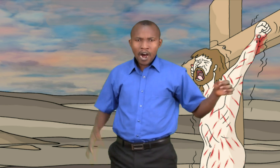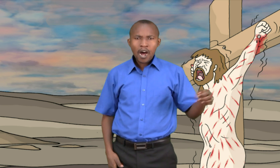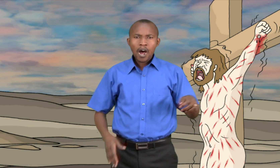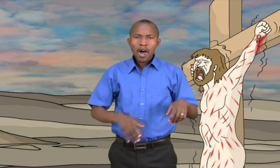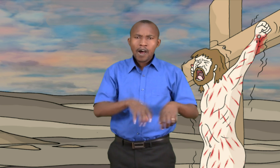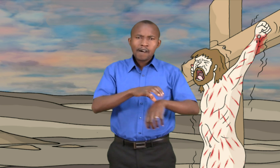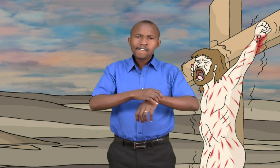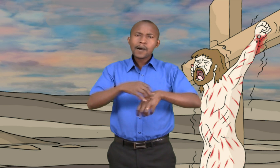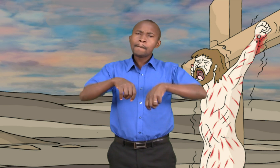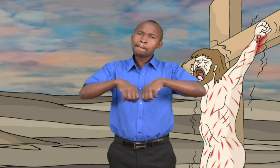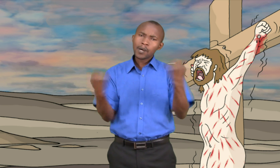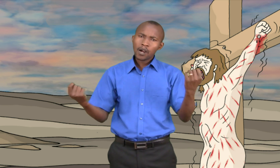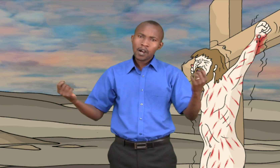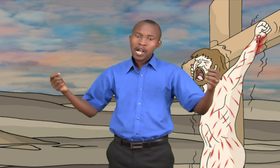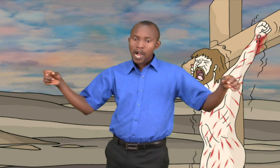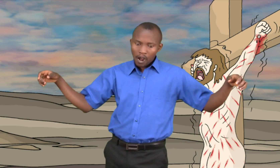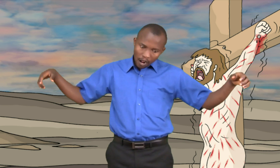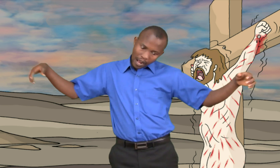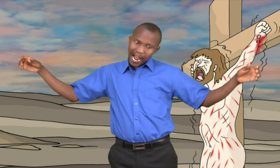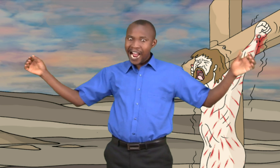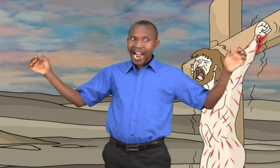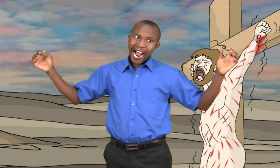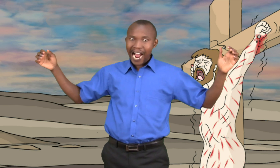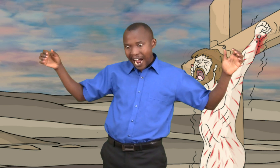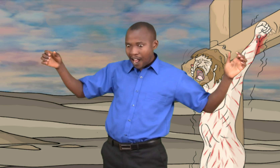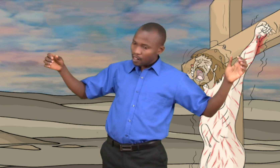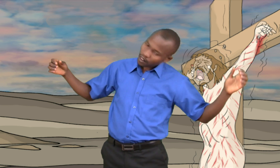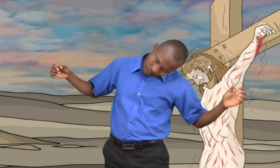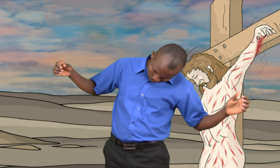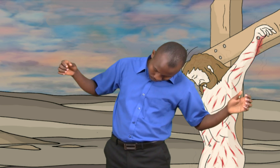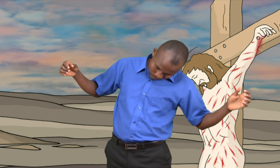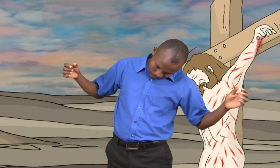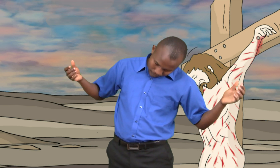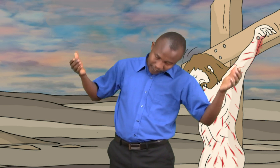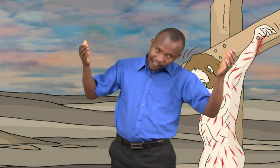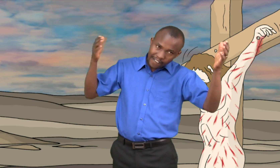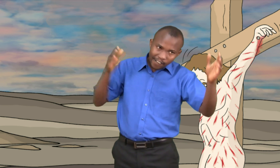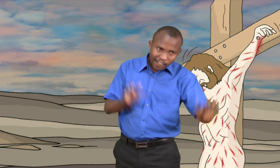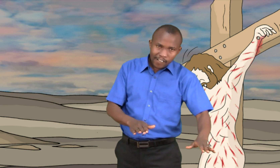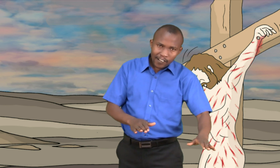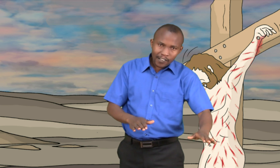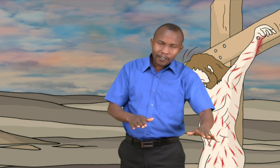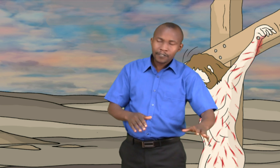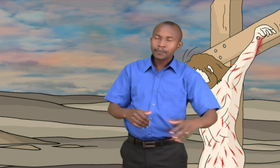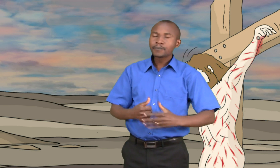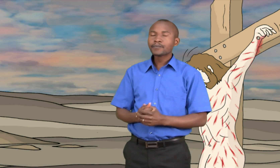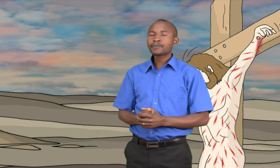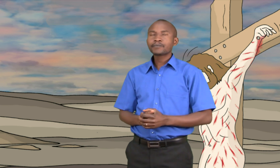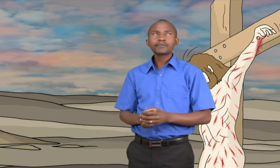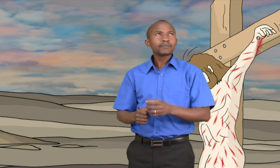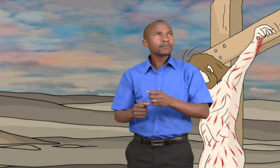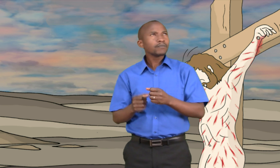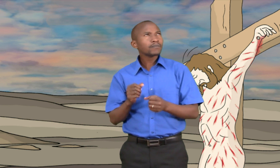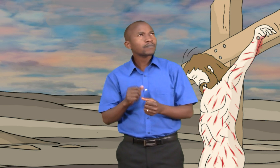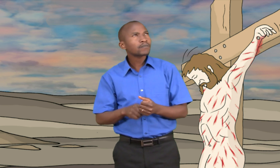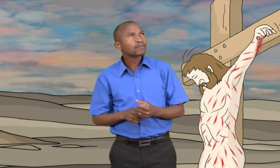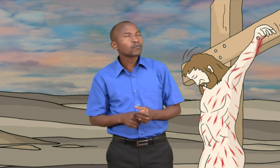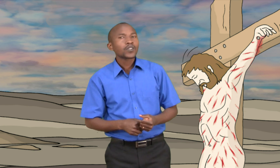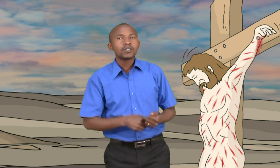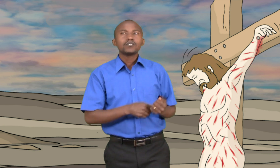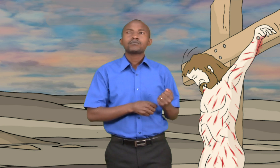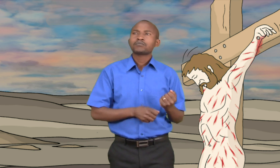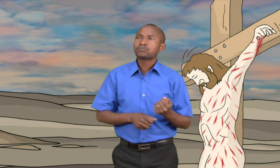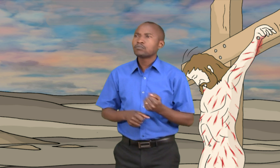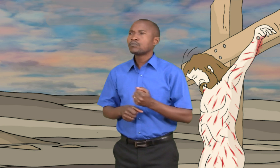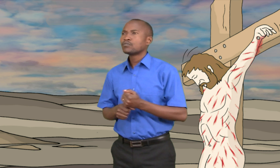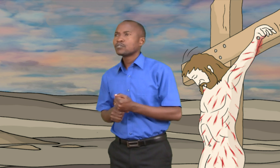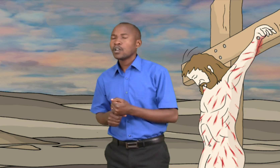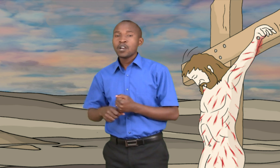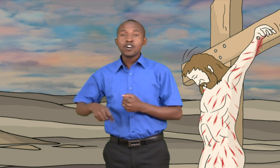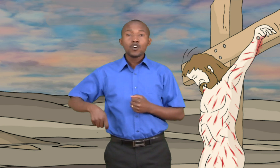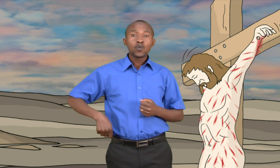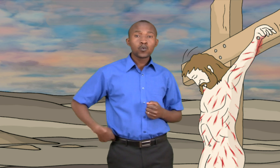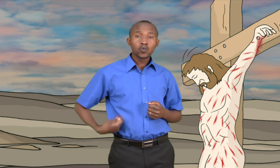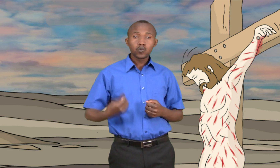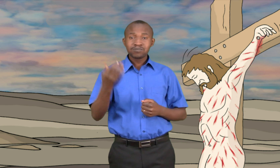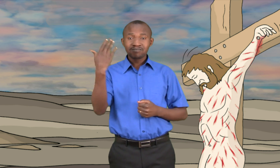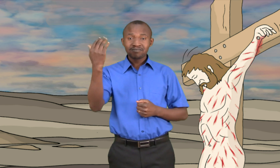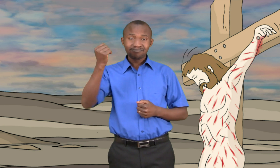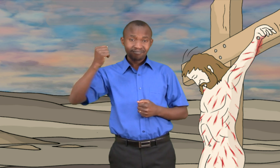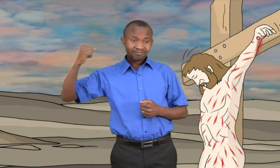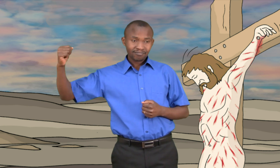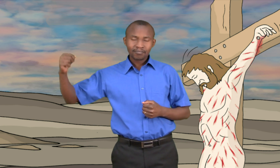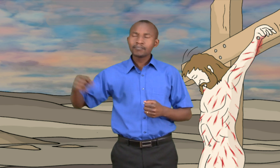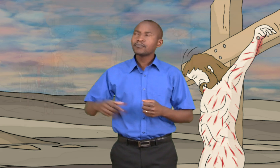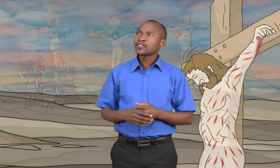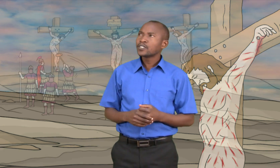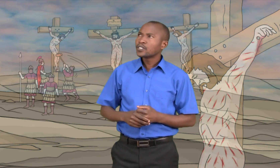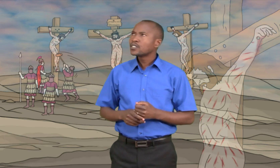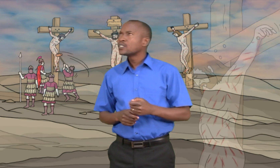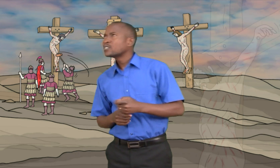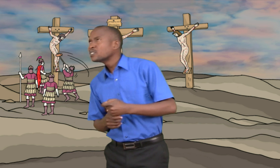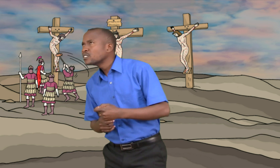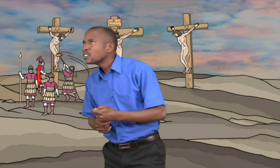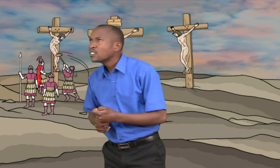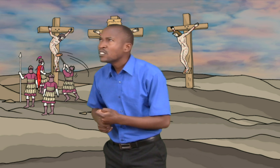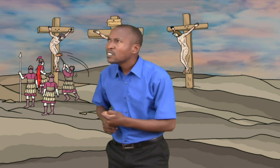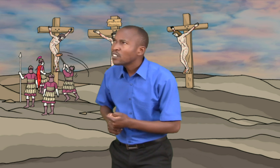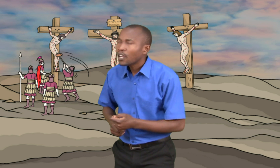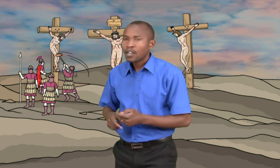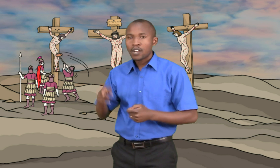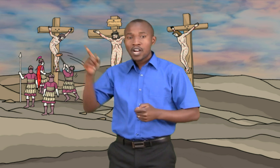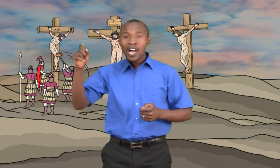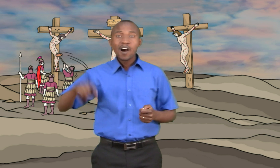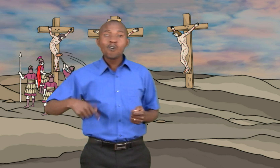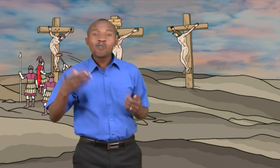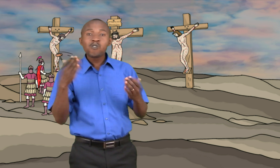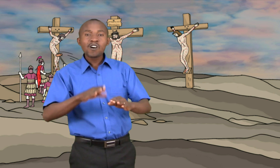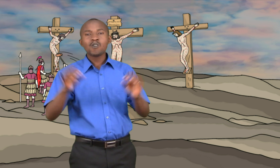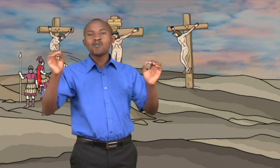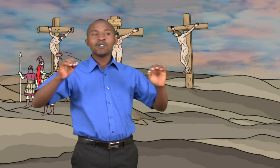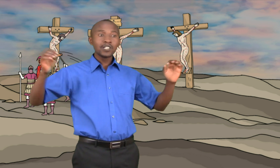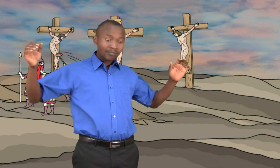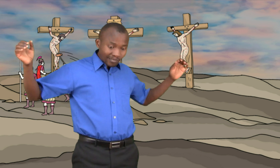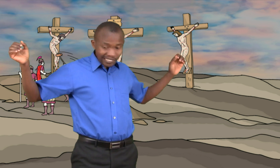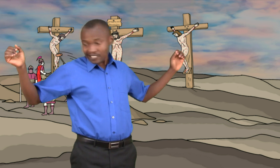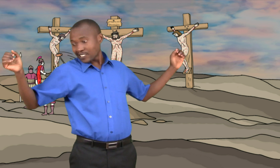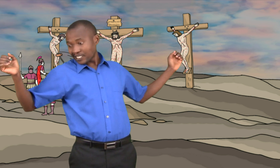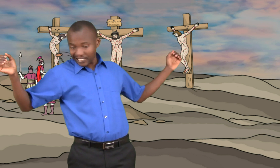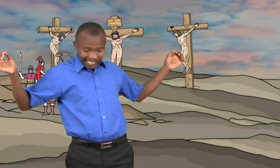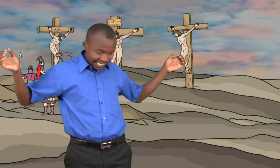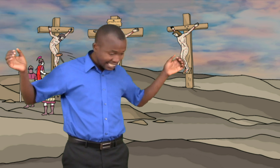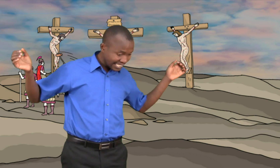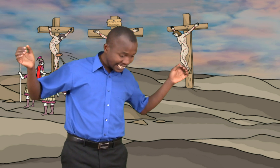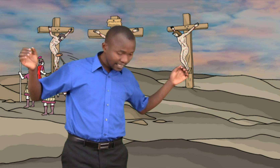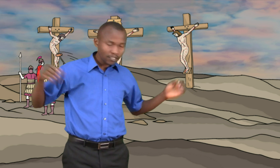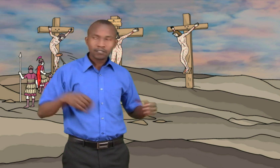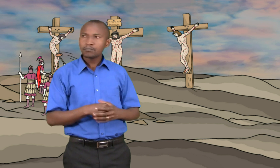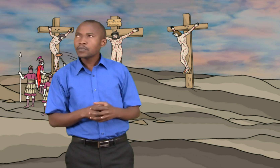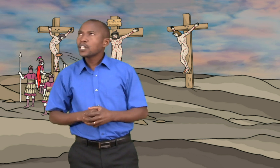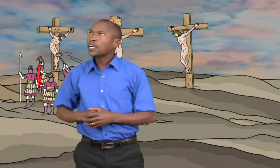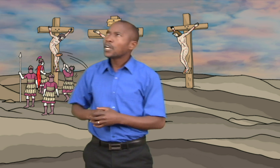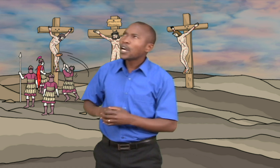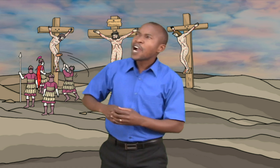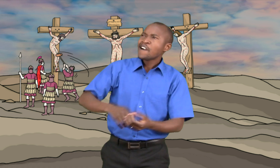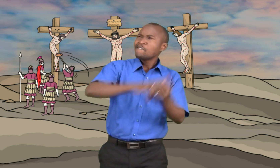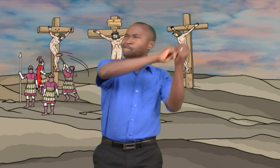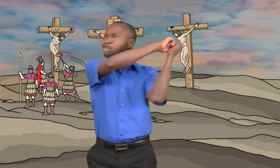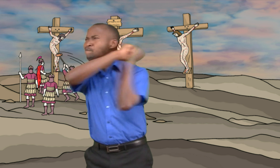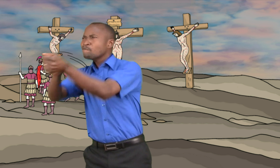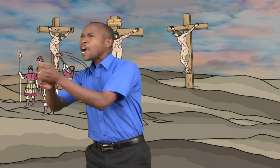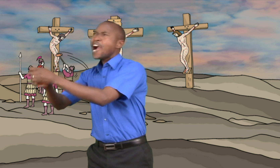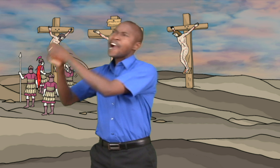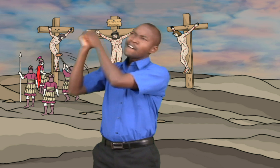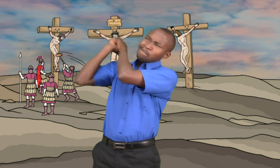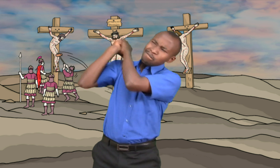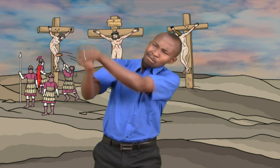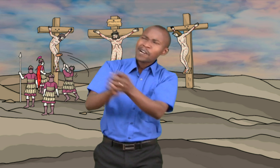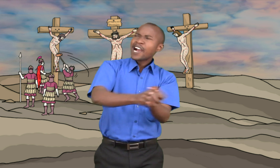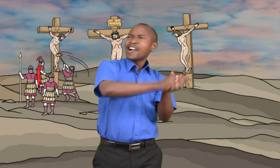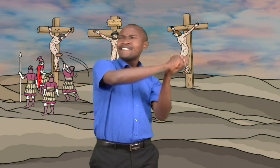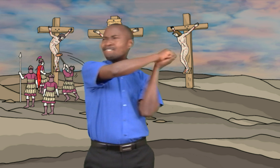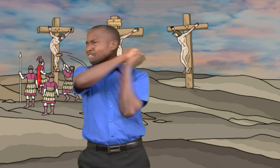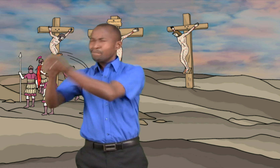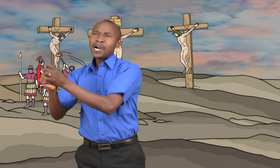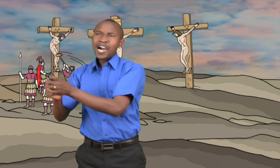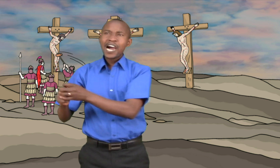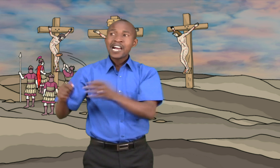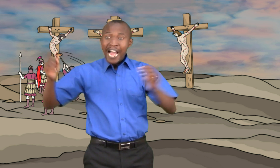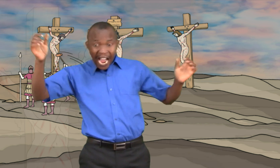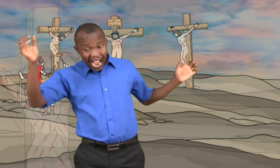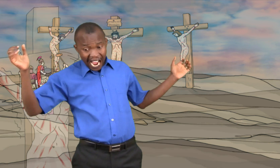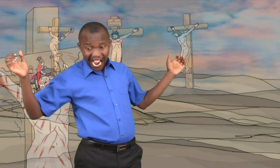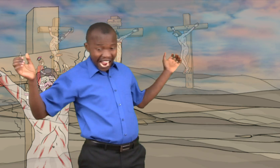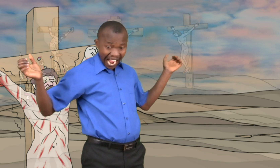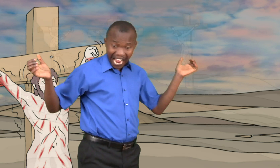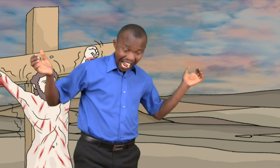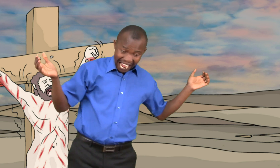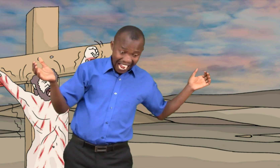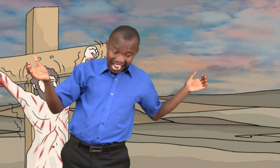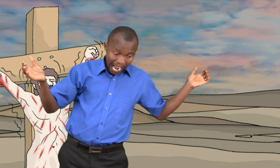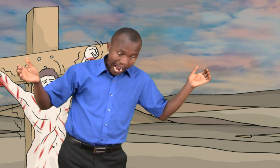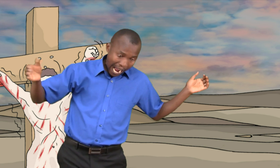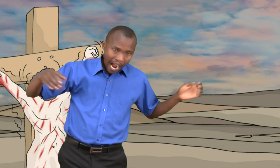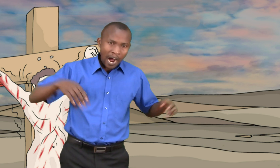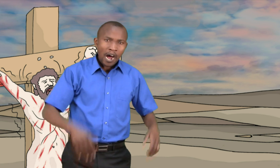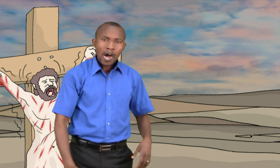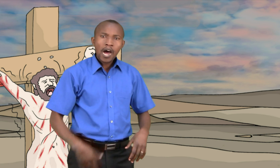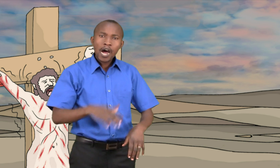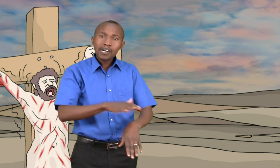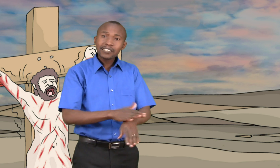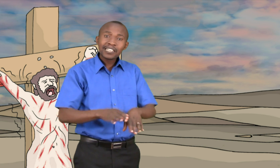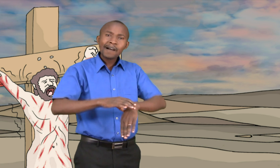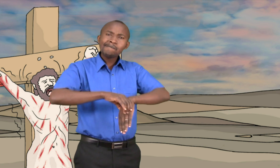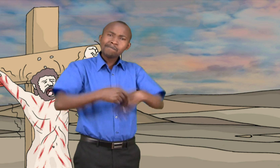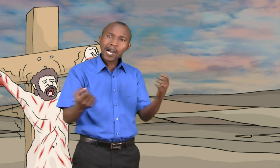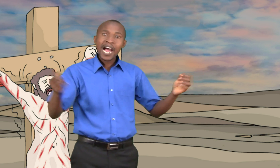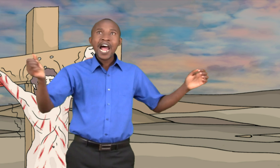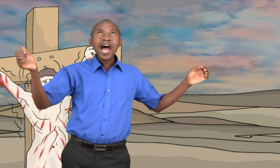Then he said, “Jesus, remember me when You come into Your kingdom!” And Jesus said to him, “Truly I tell you, today you will be with Me in Paradise.” It was the day of Preparation, and the next day was a High Sabbath.